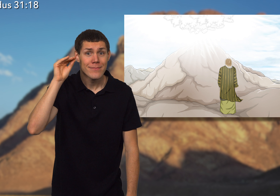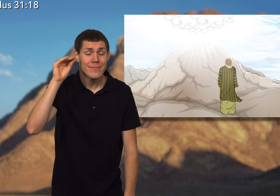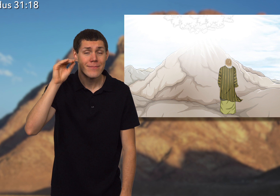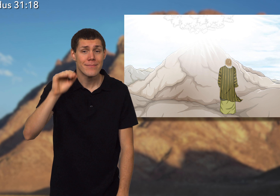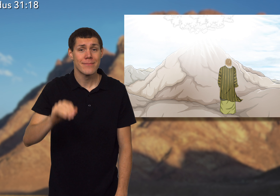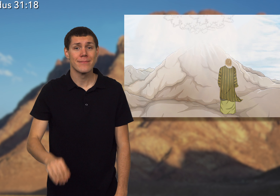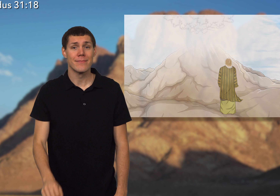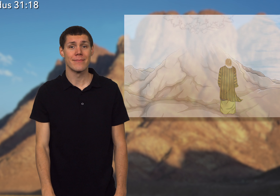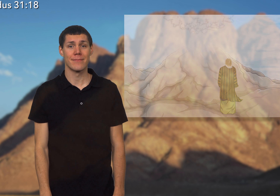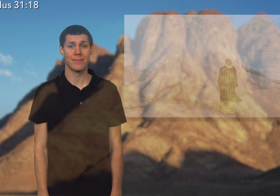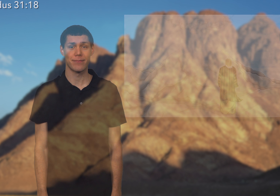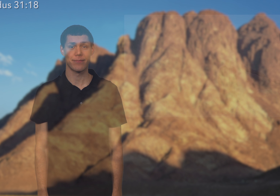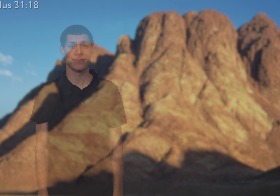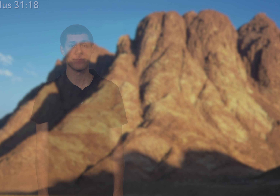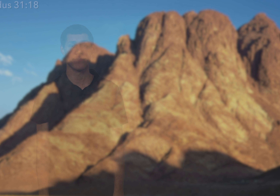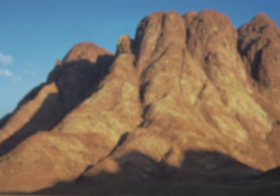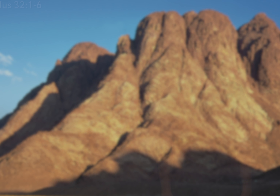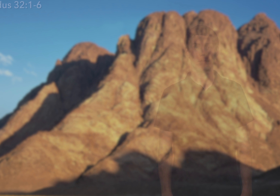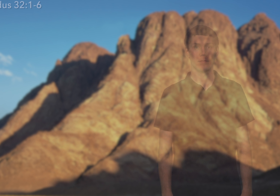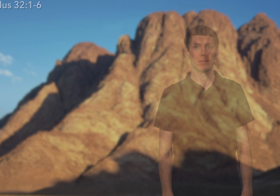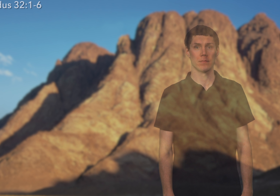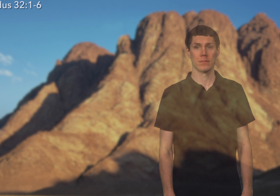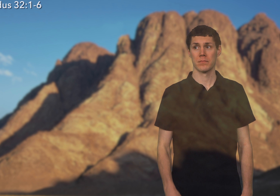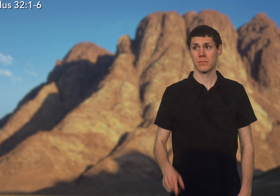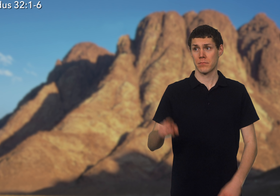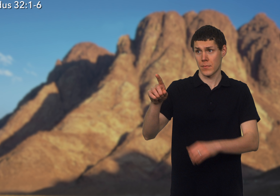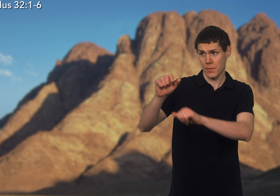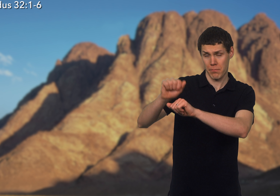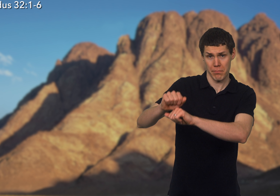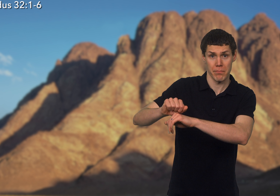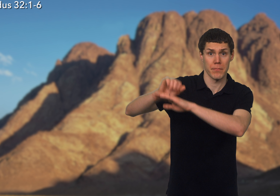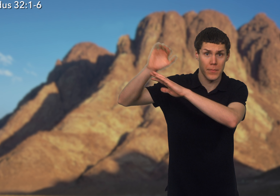When the LORD had finished speaking with Moses on Mount Sinai, He gave him the two tablets of the Testimony, tablets of stone inscribed by the finger of God.